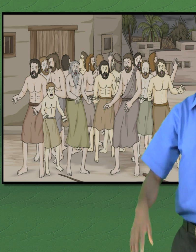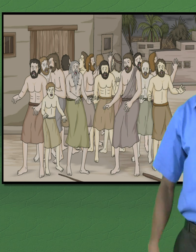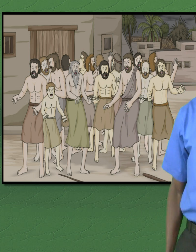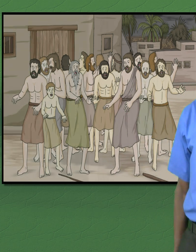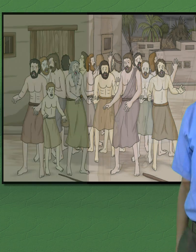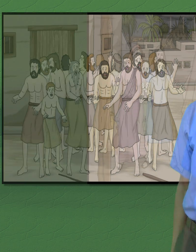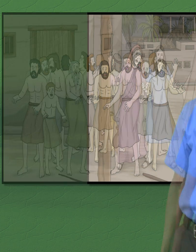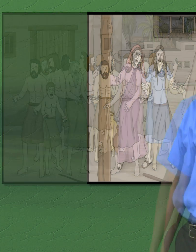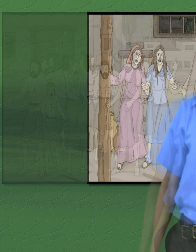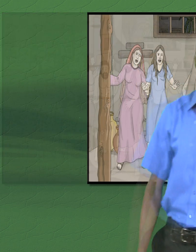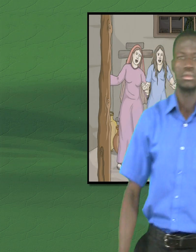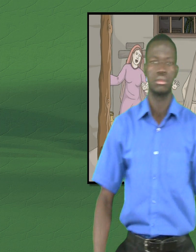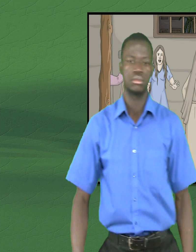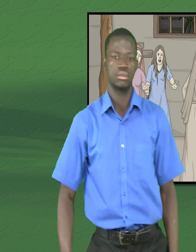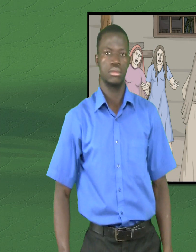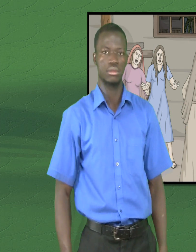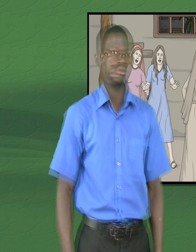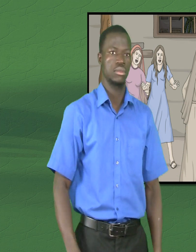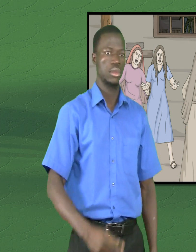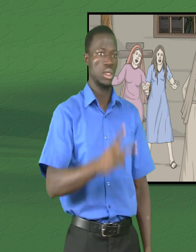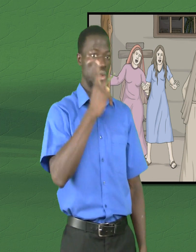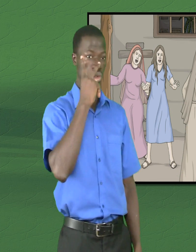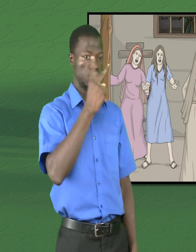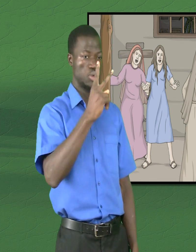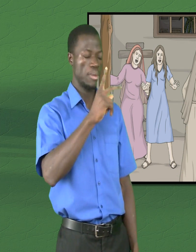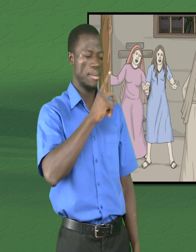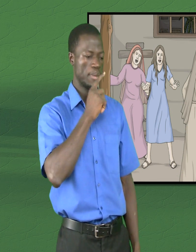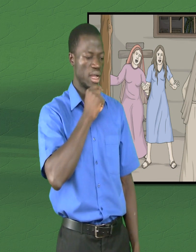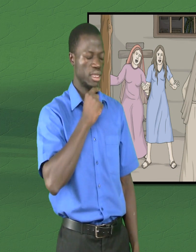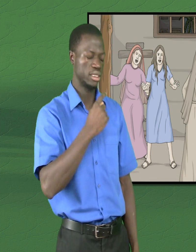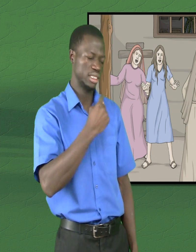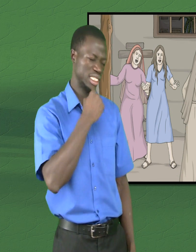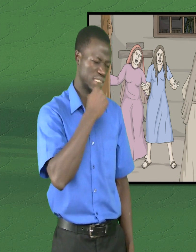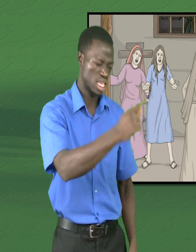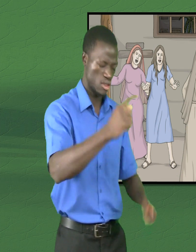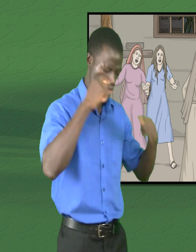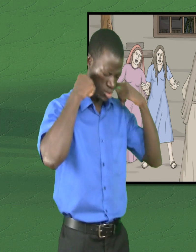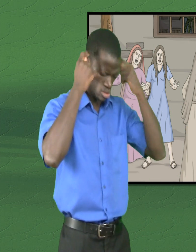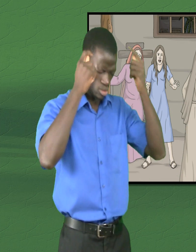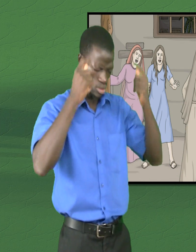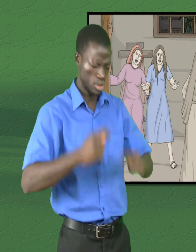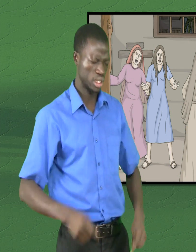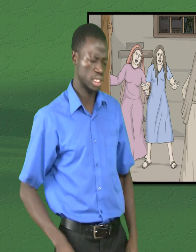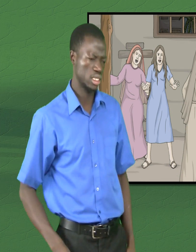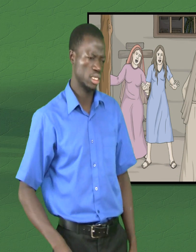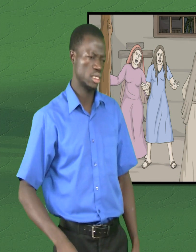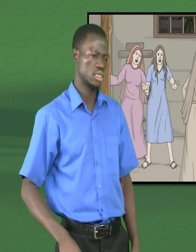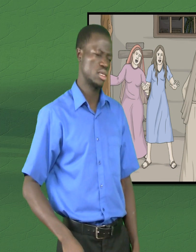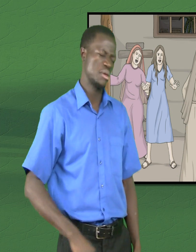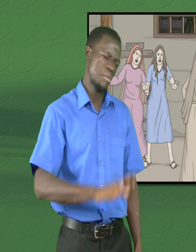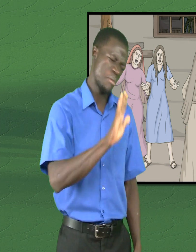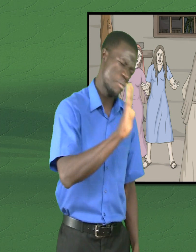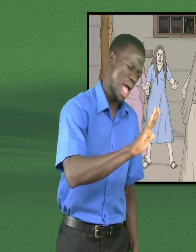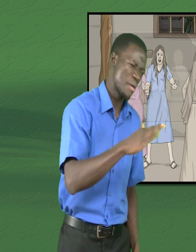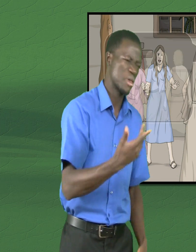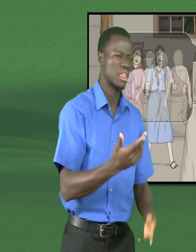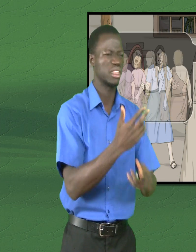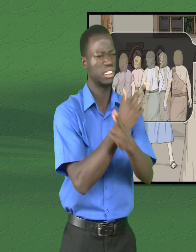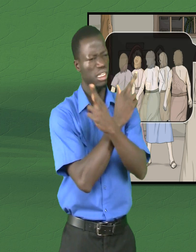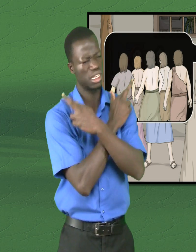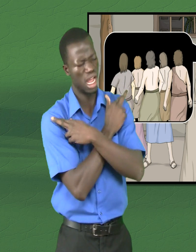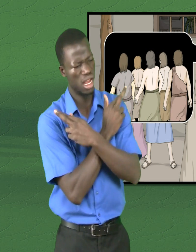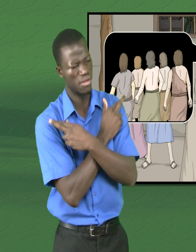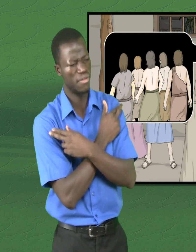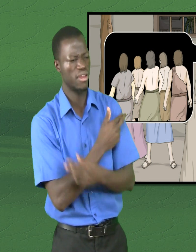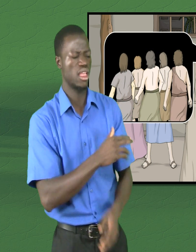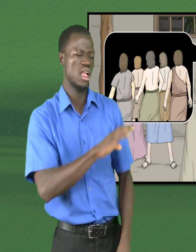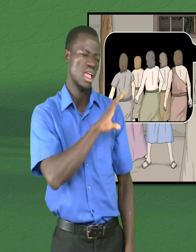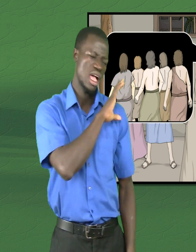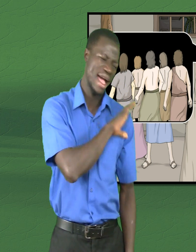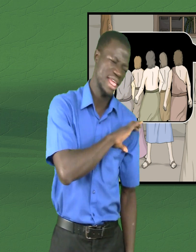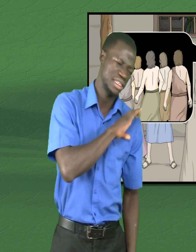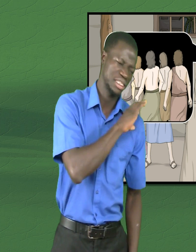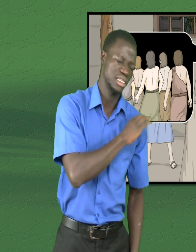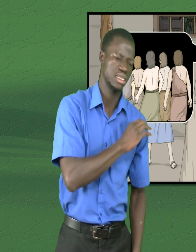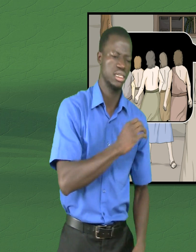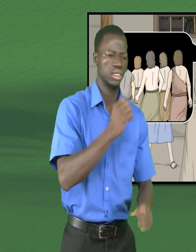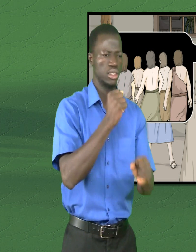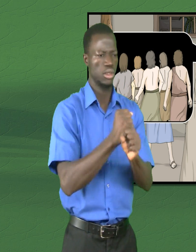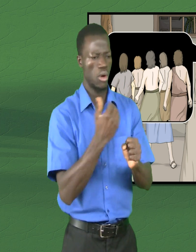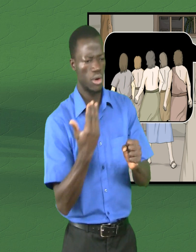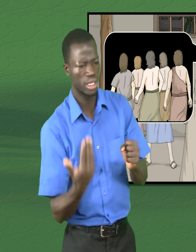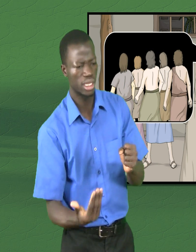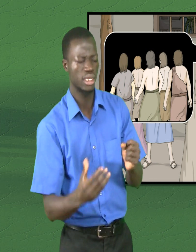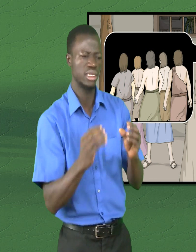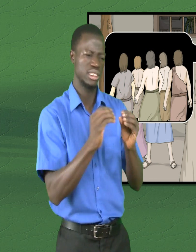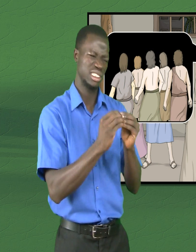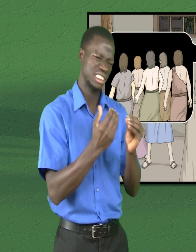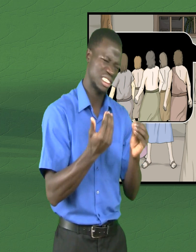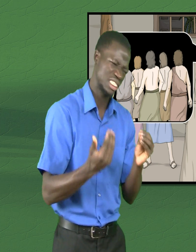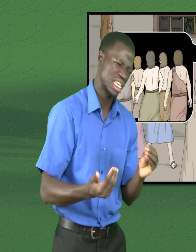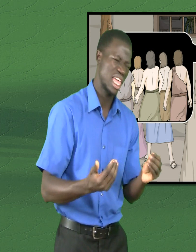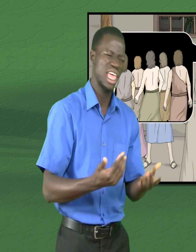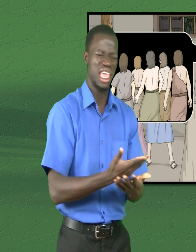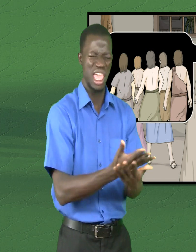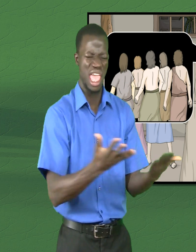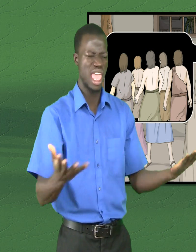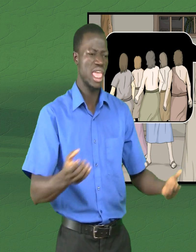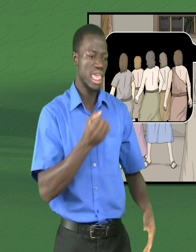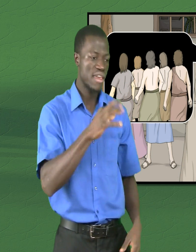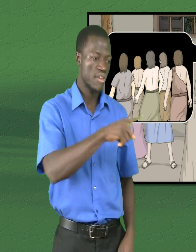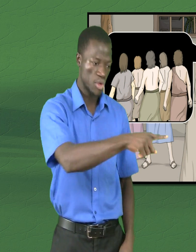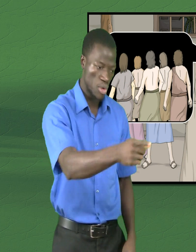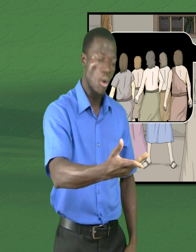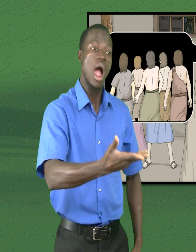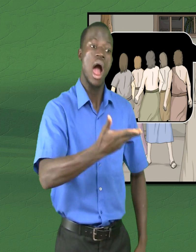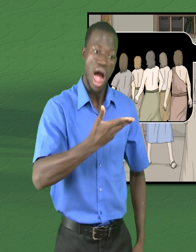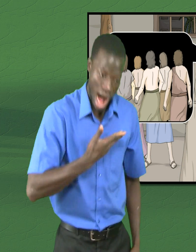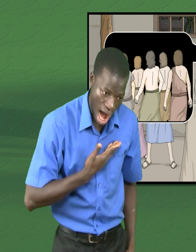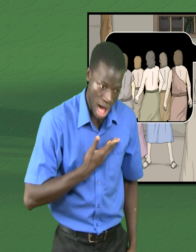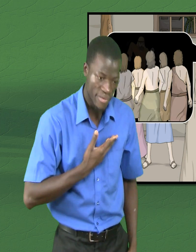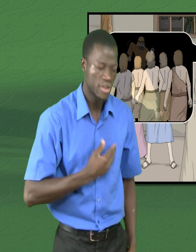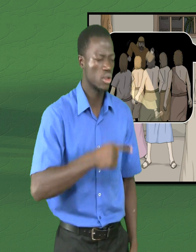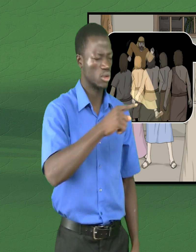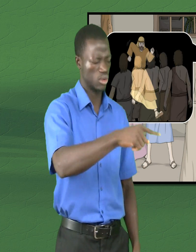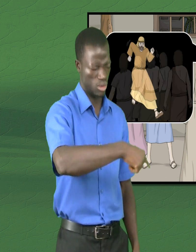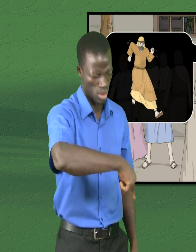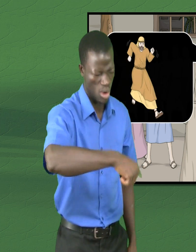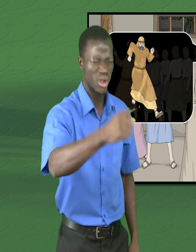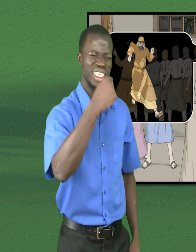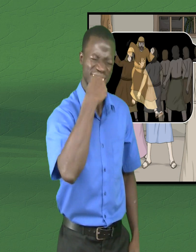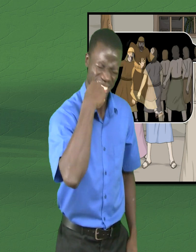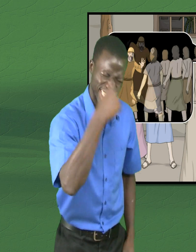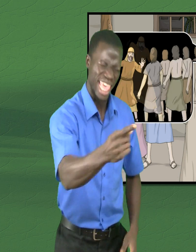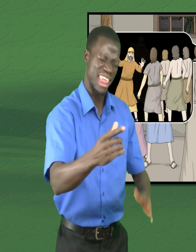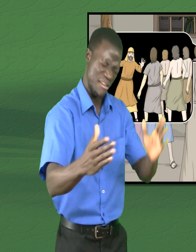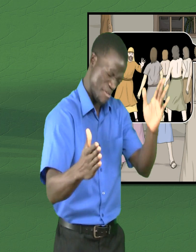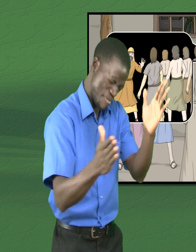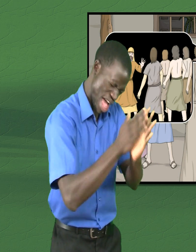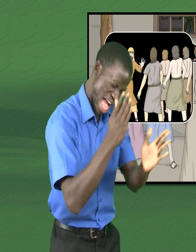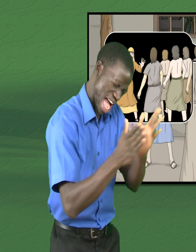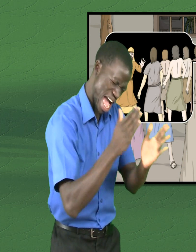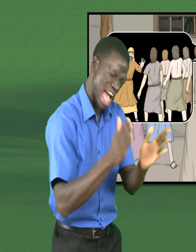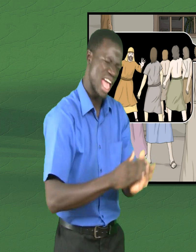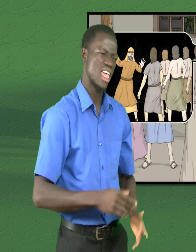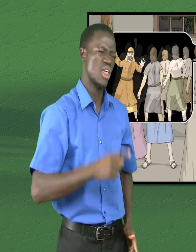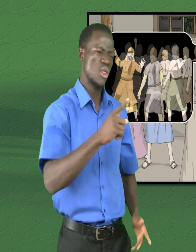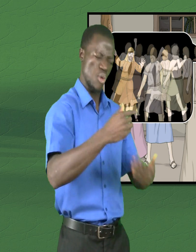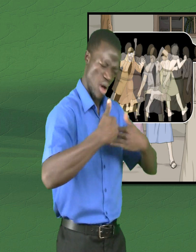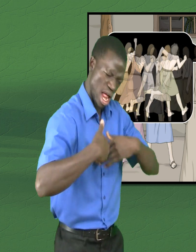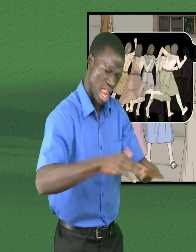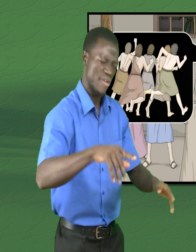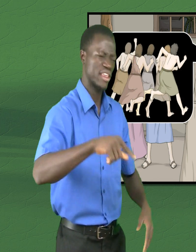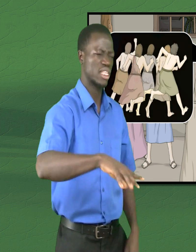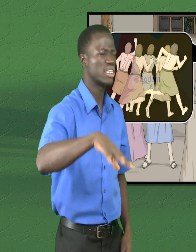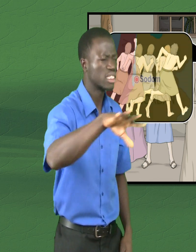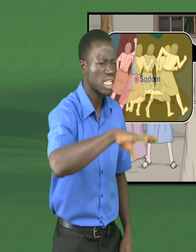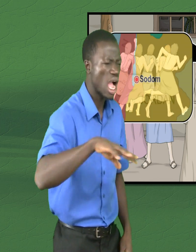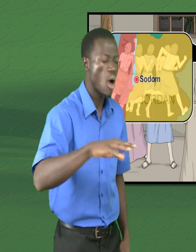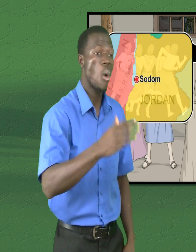Then the two men said to Lot, “Do you have anyone else here—a son-in-law, your sons or daughters, or anyone else in the city who belongs to you?